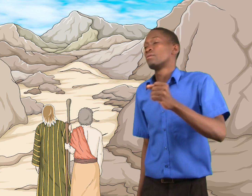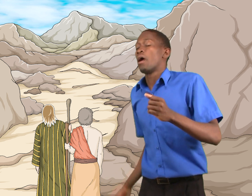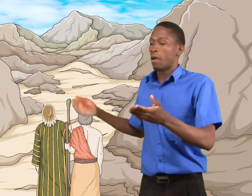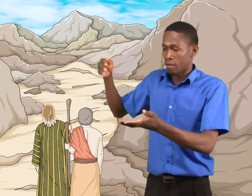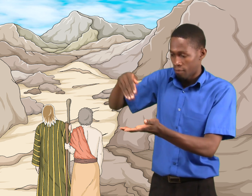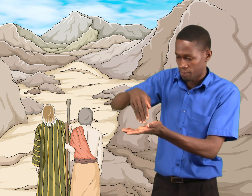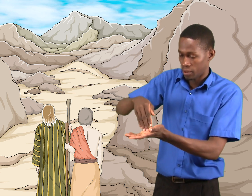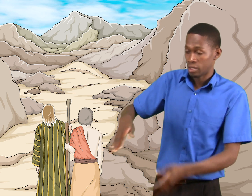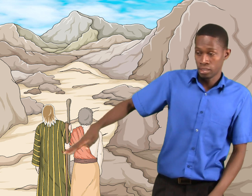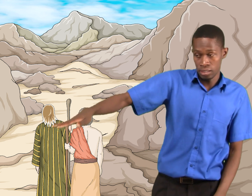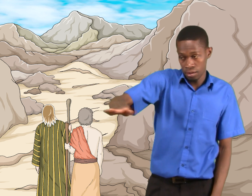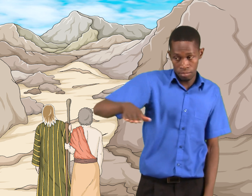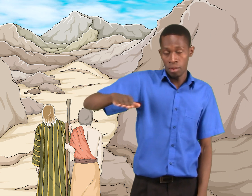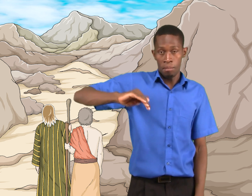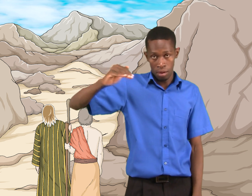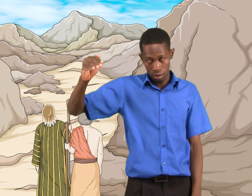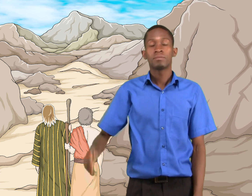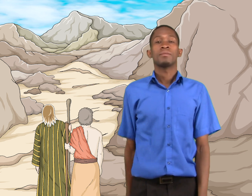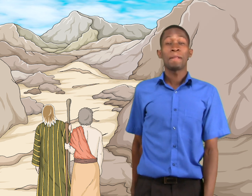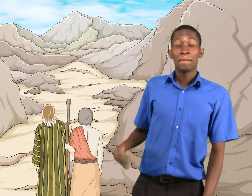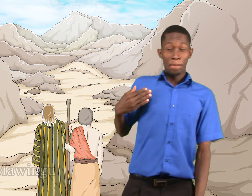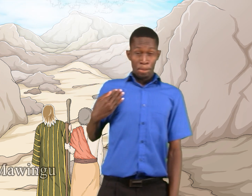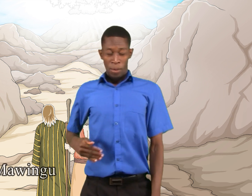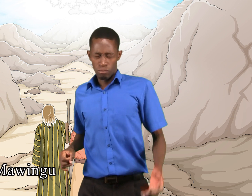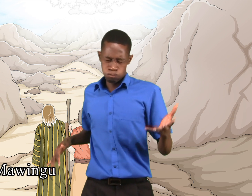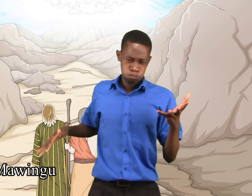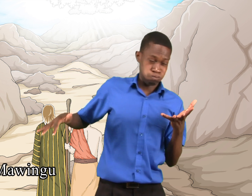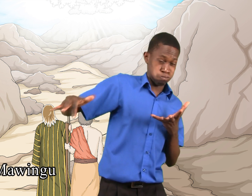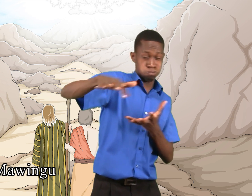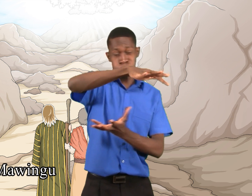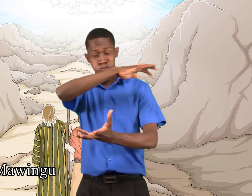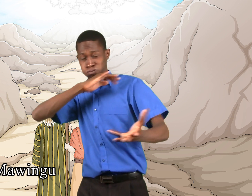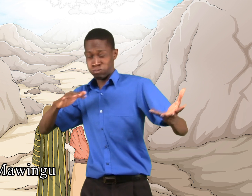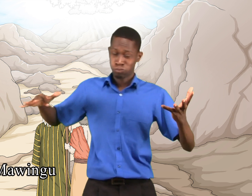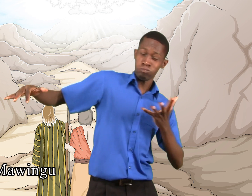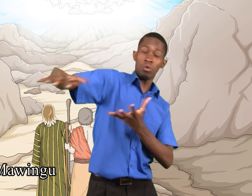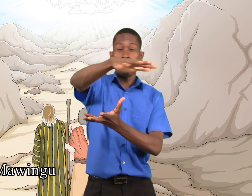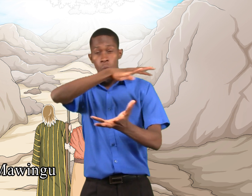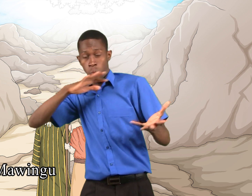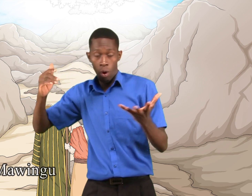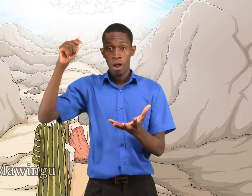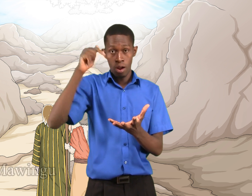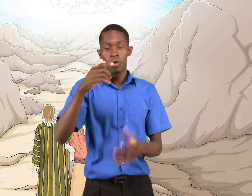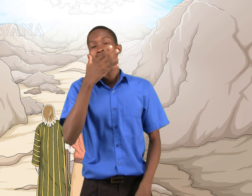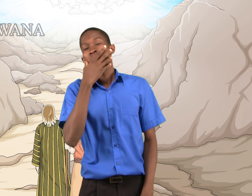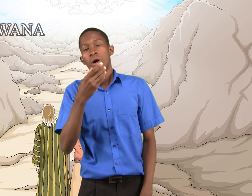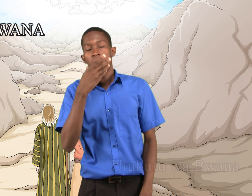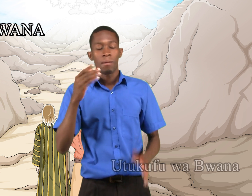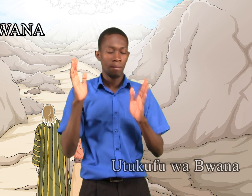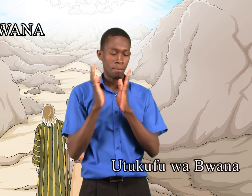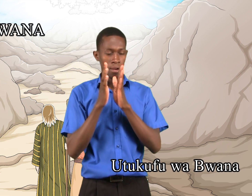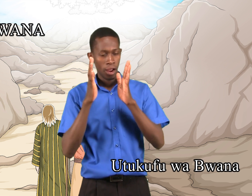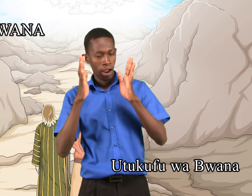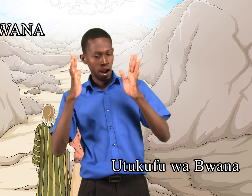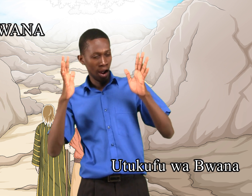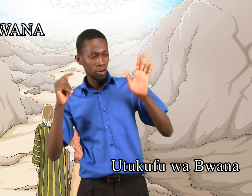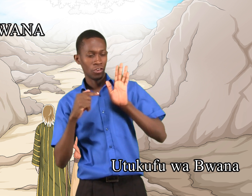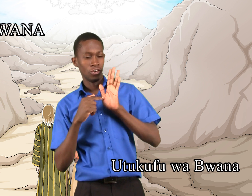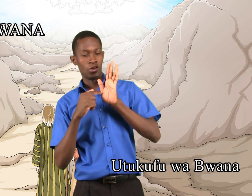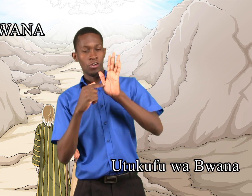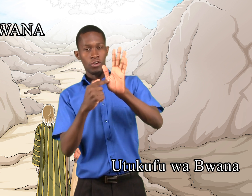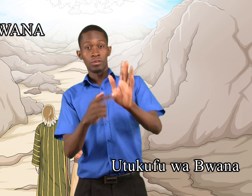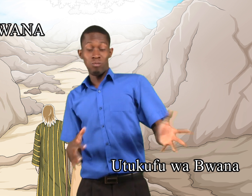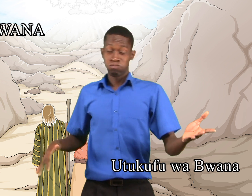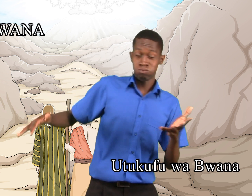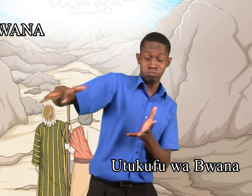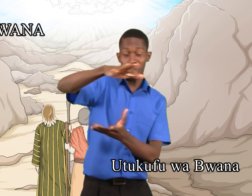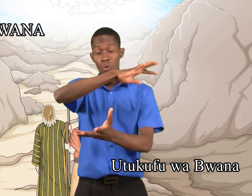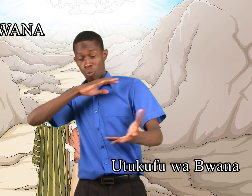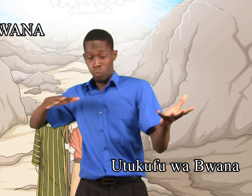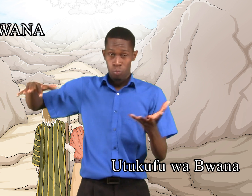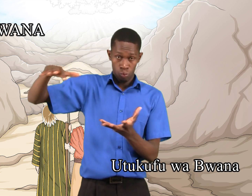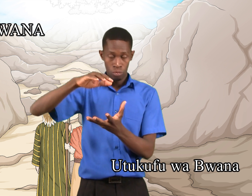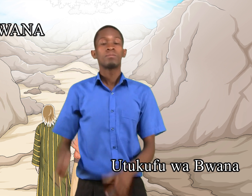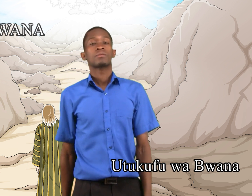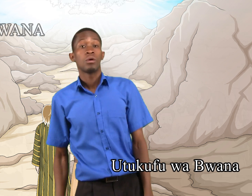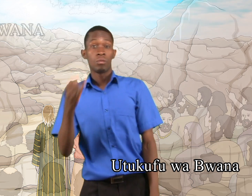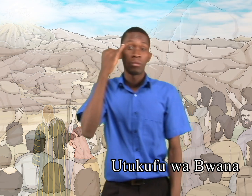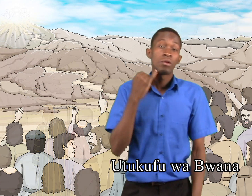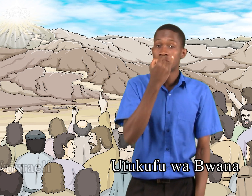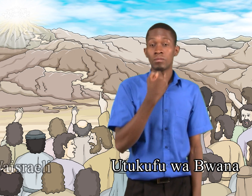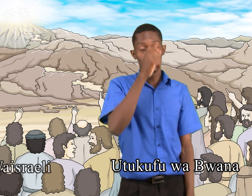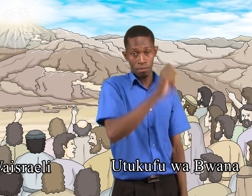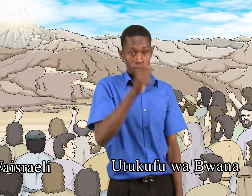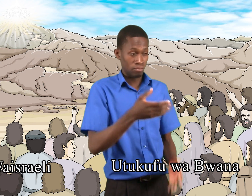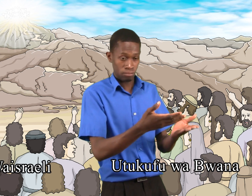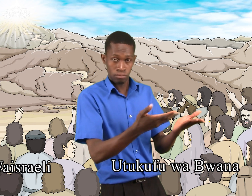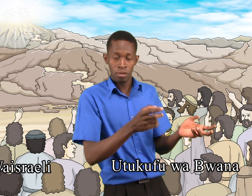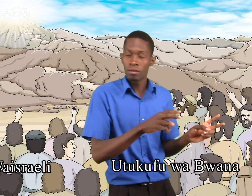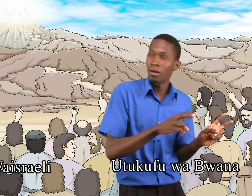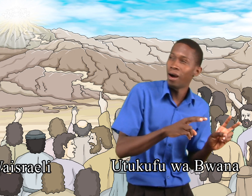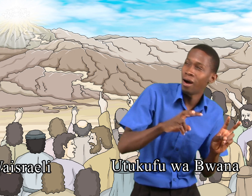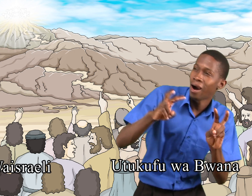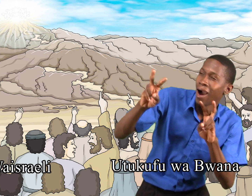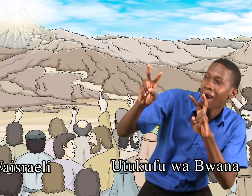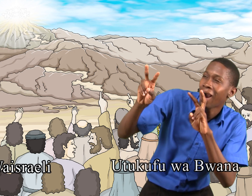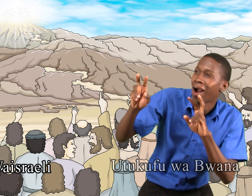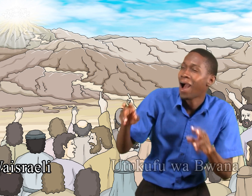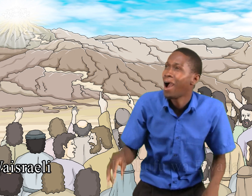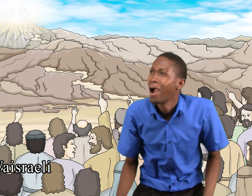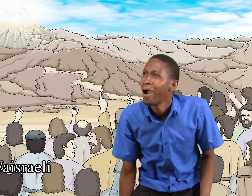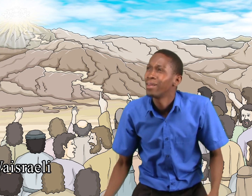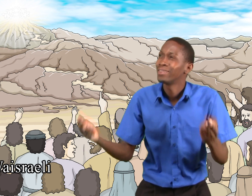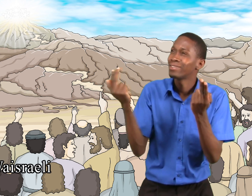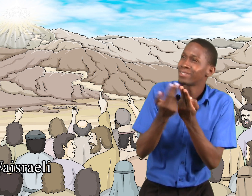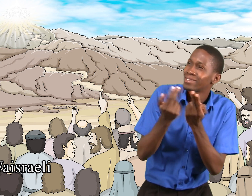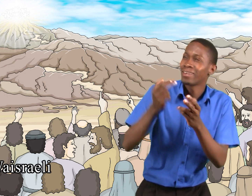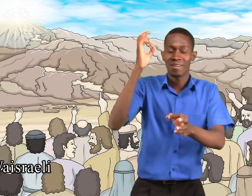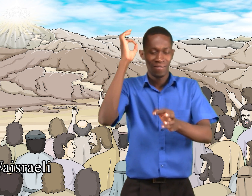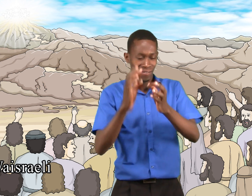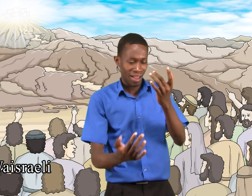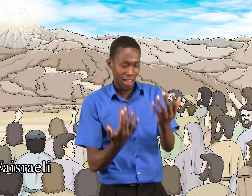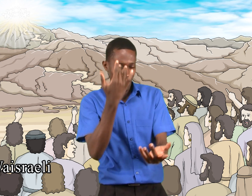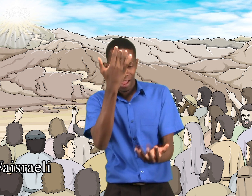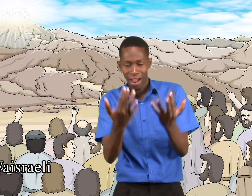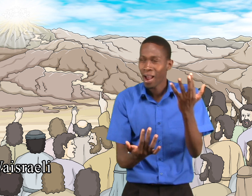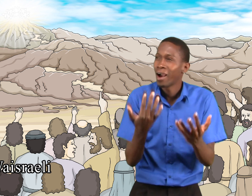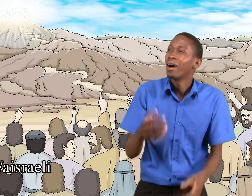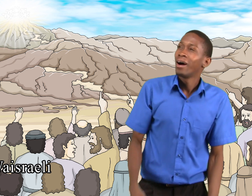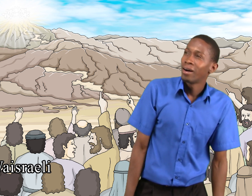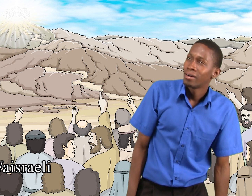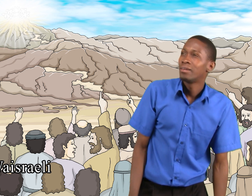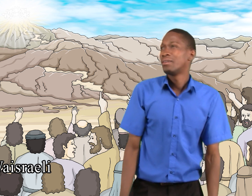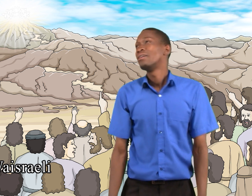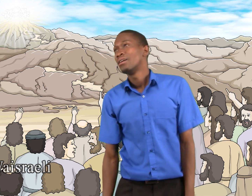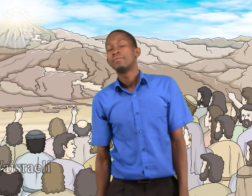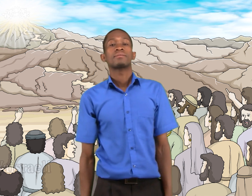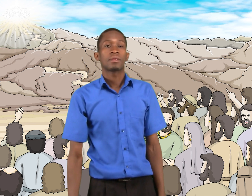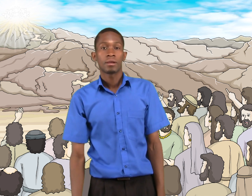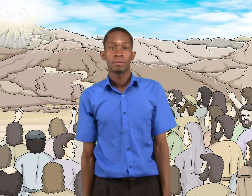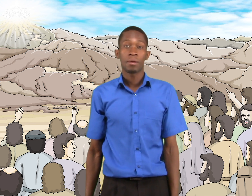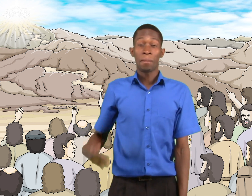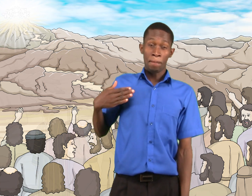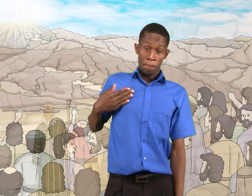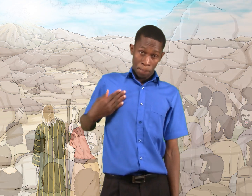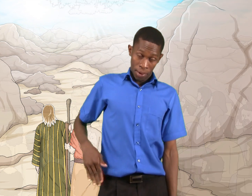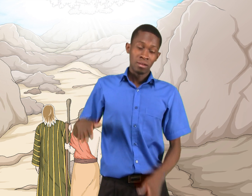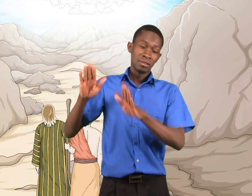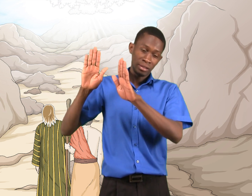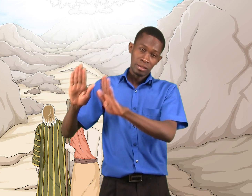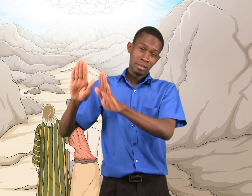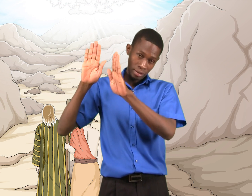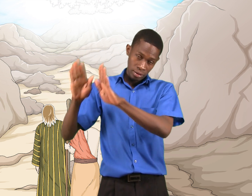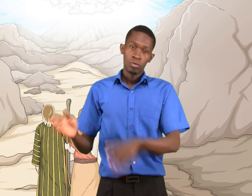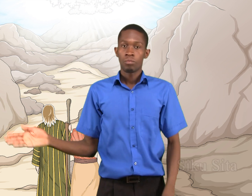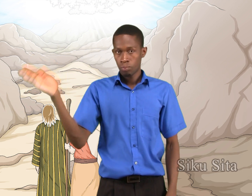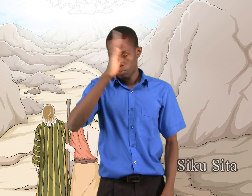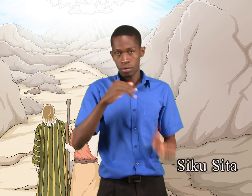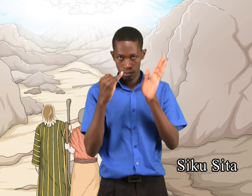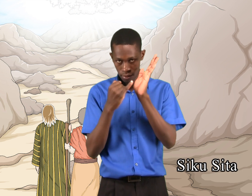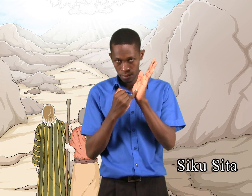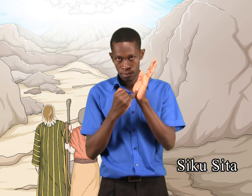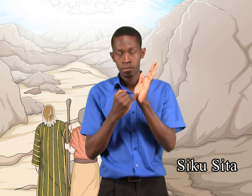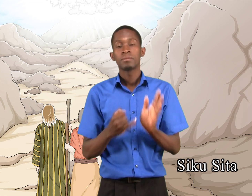When Moses went up on the mountain, the cloud covered it, and the glory of the LORD settled on Mount Sinai.